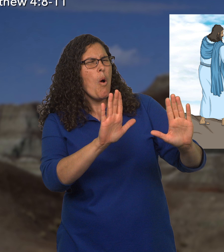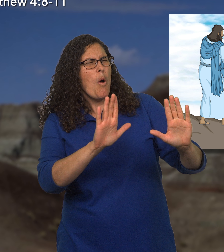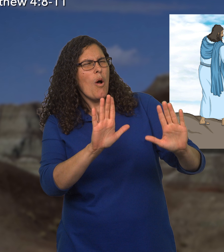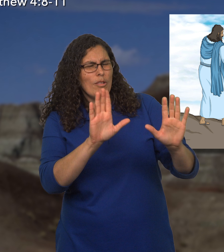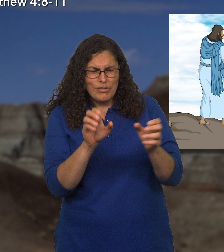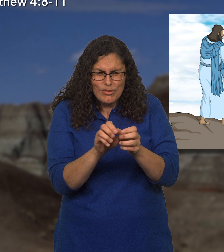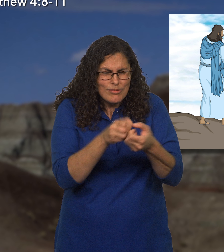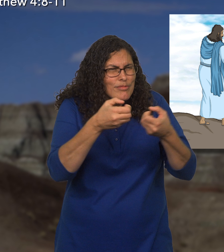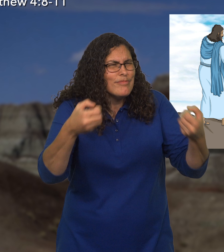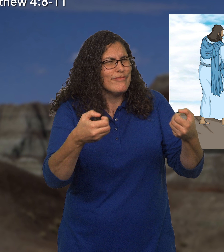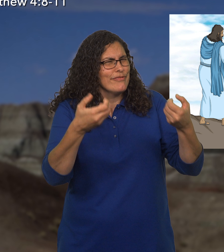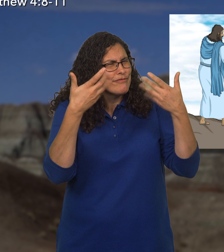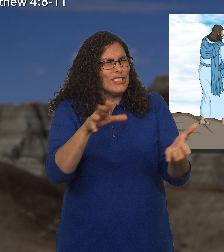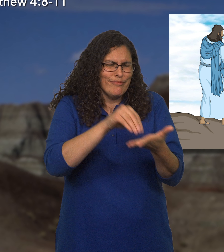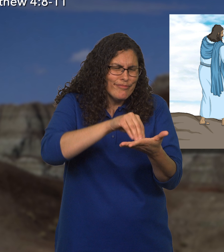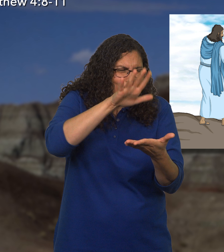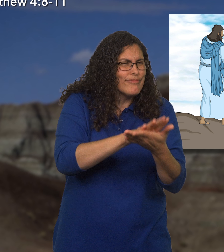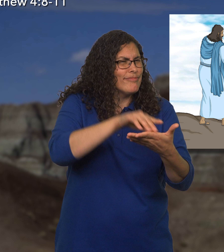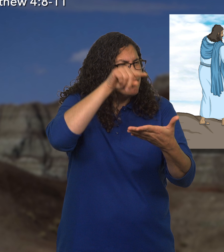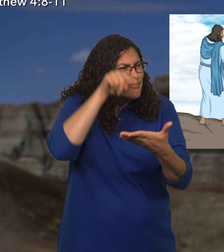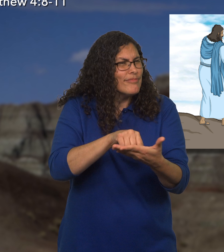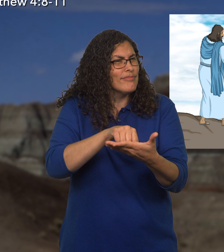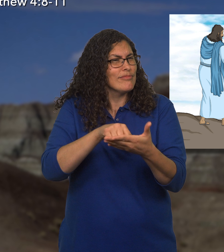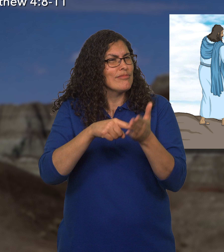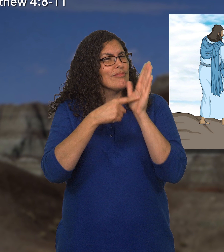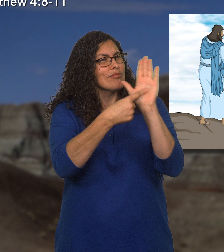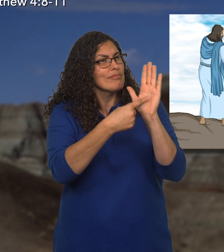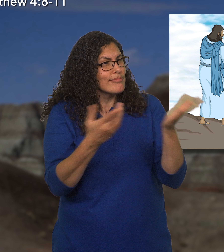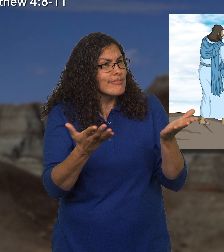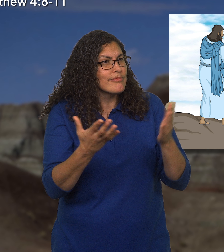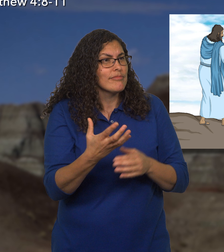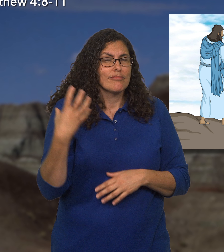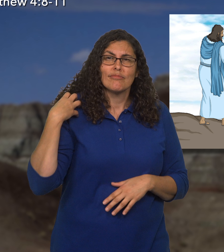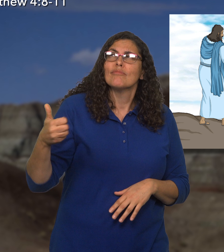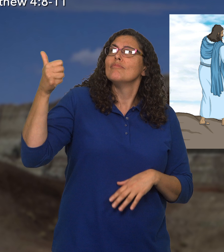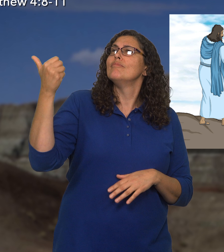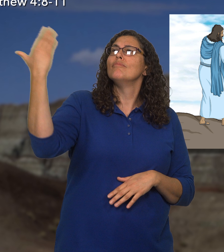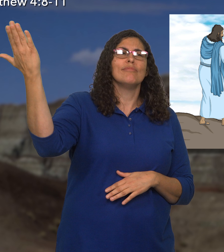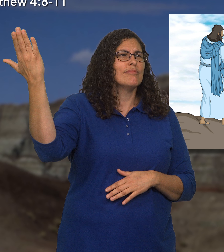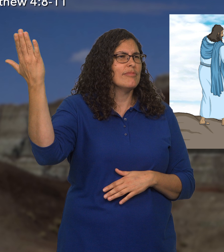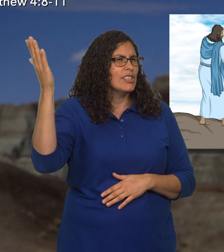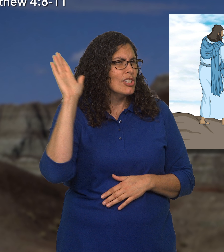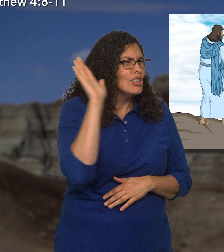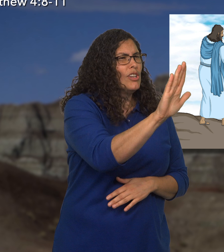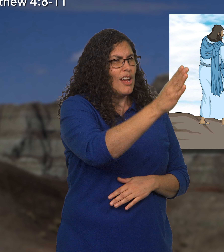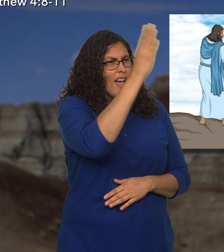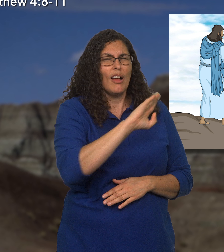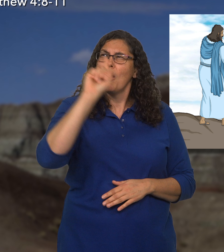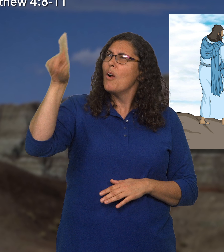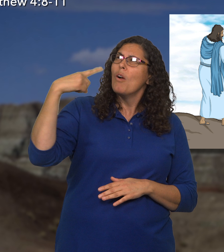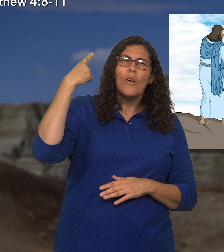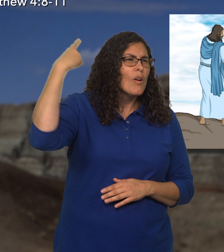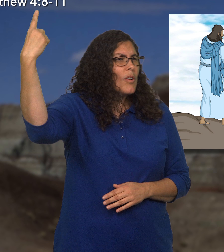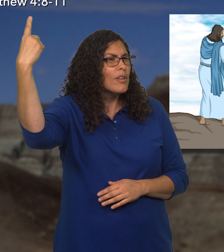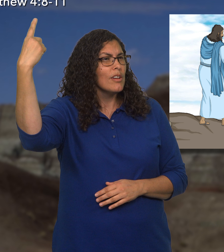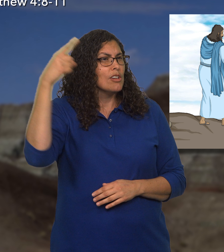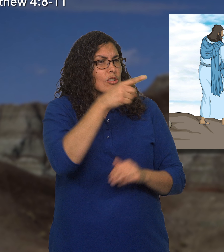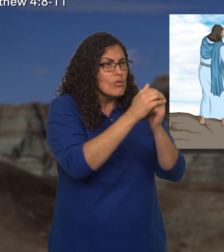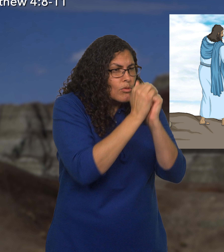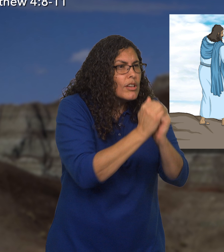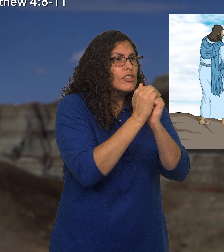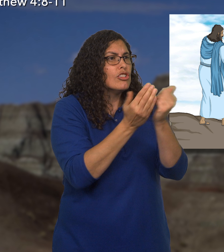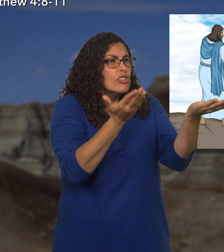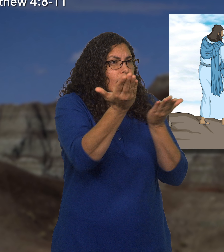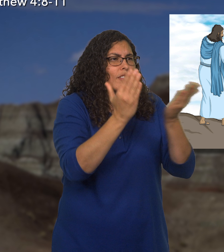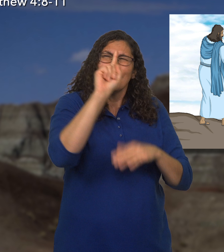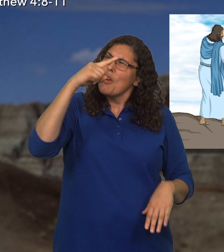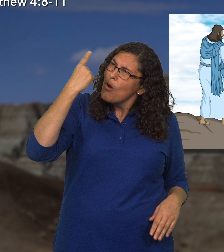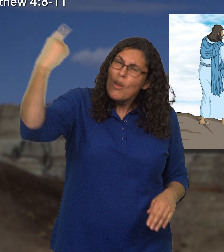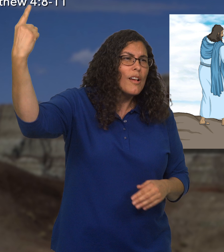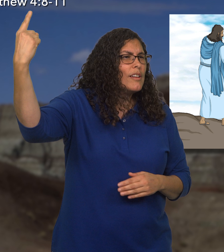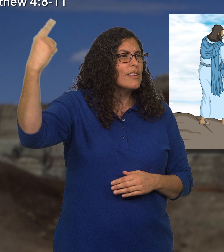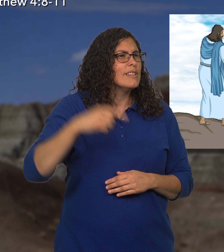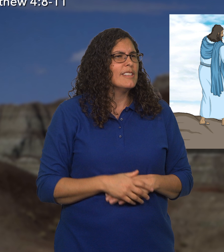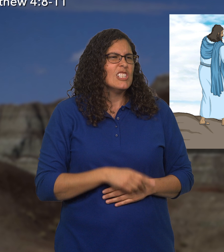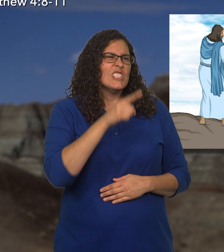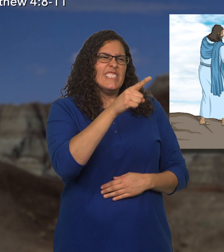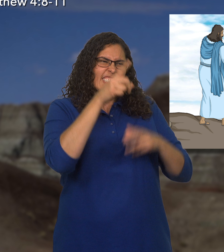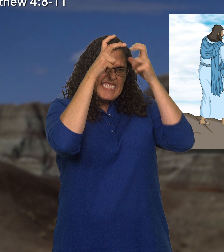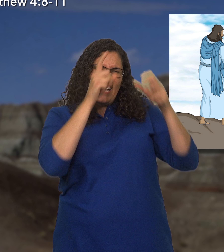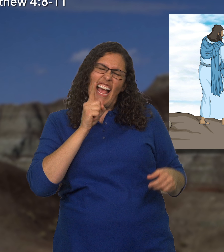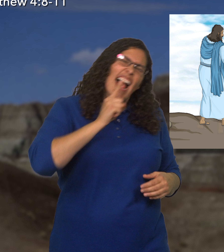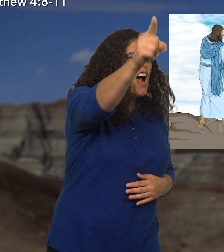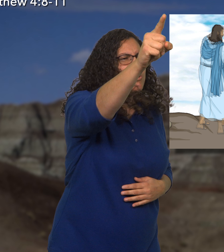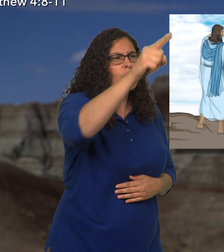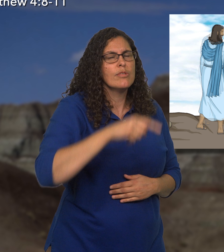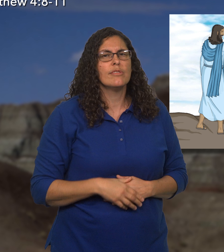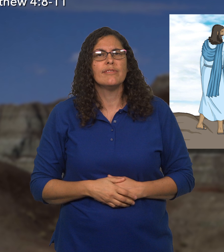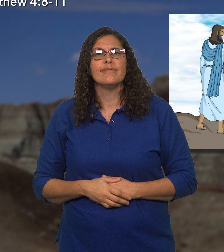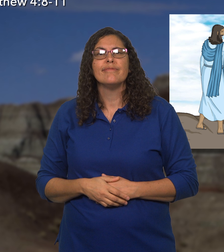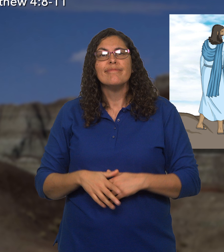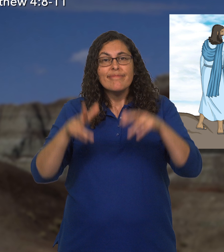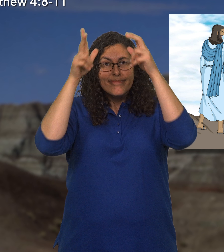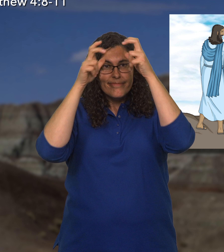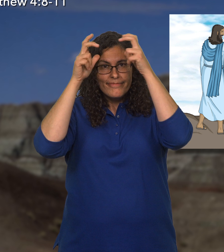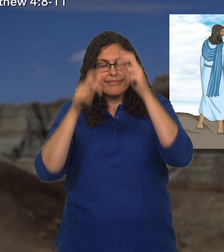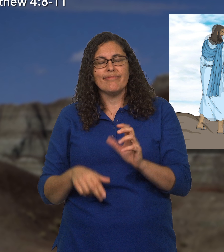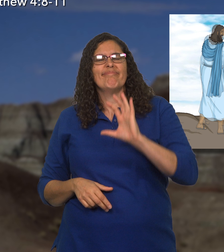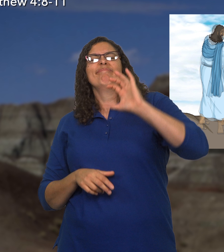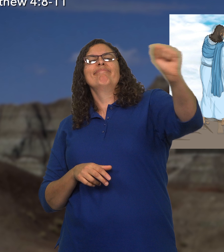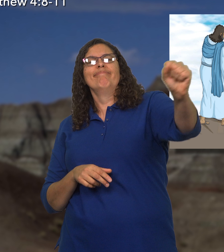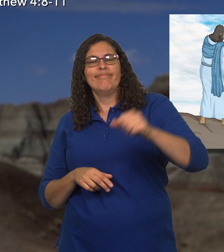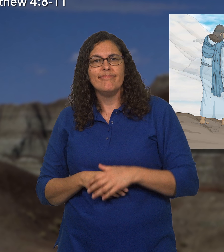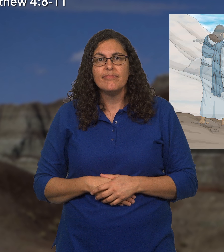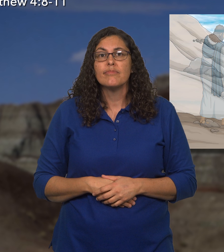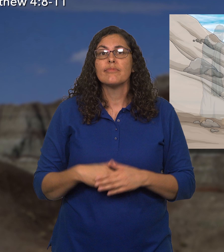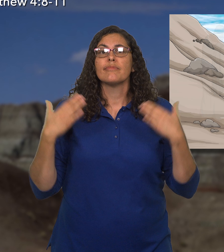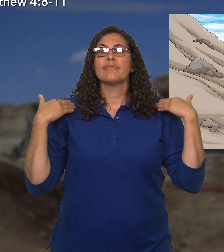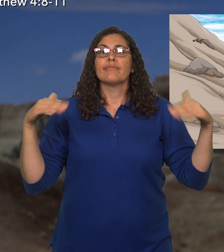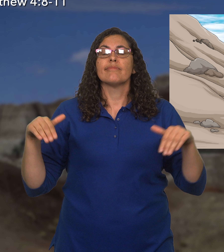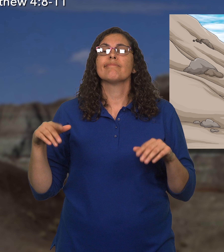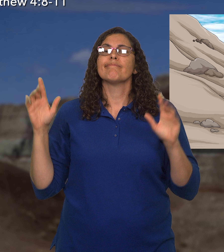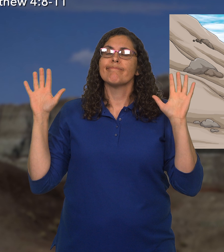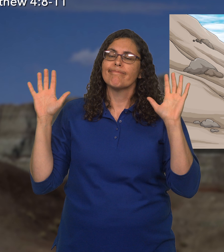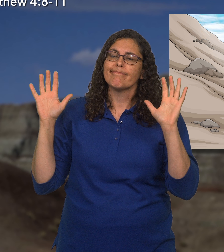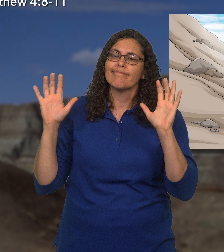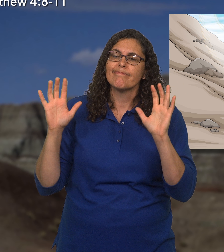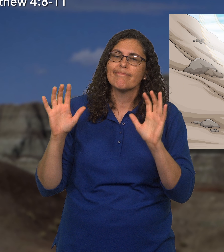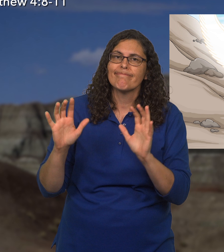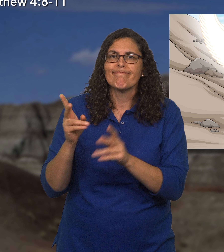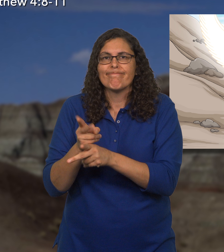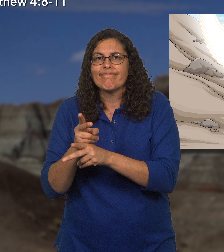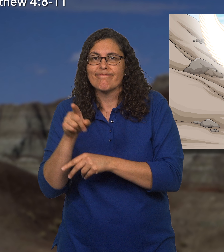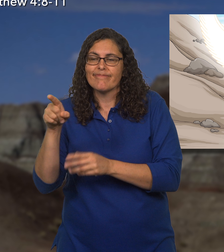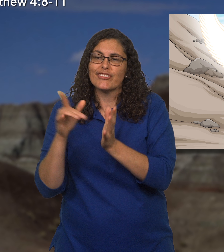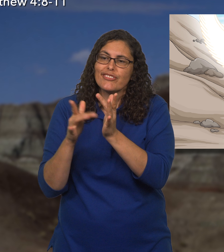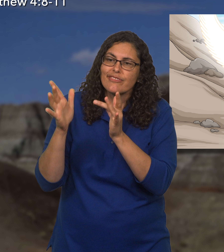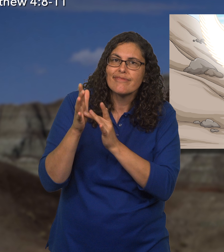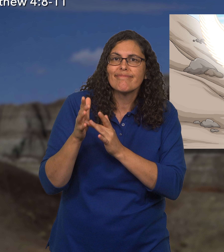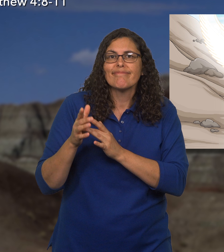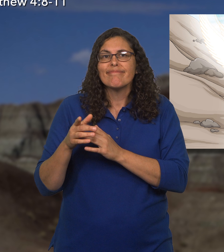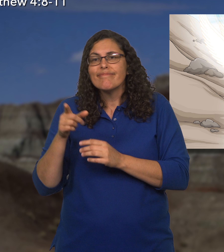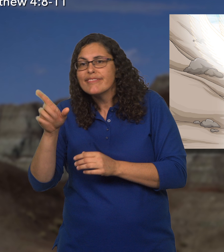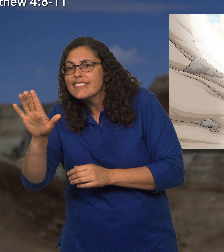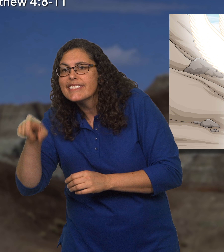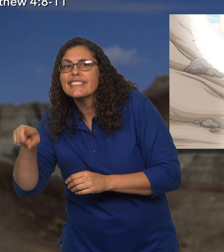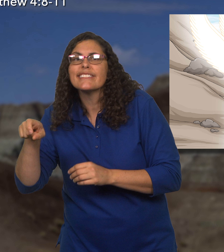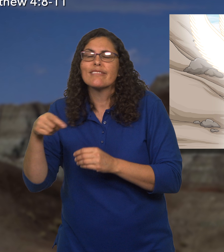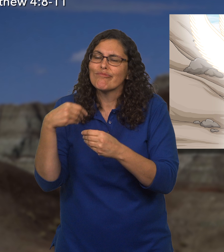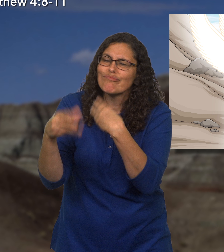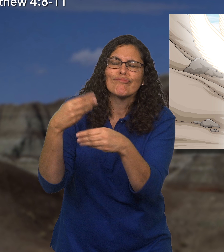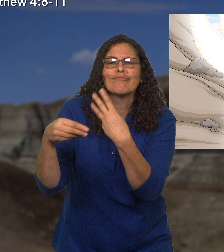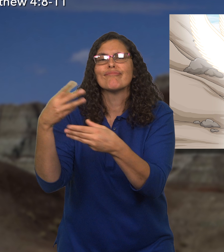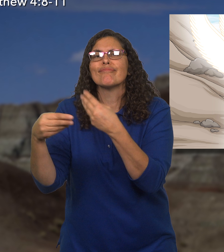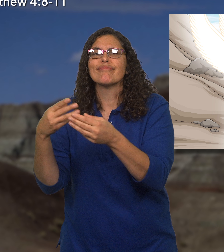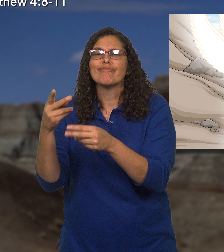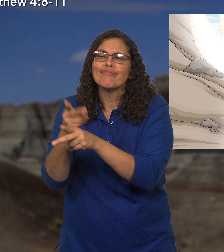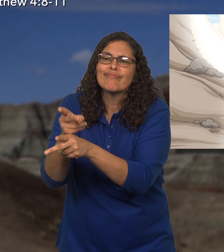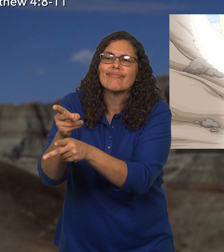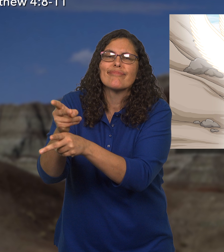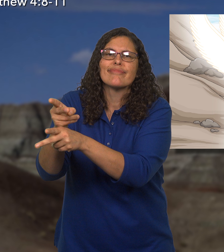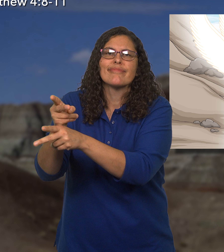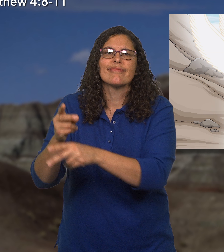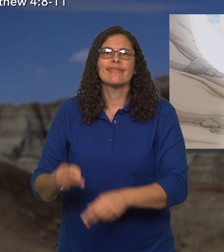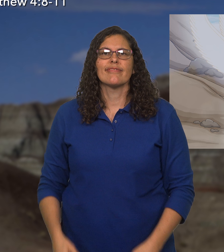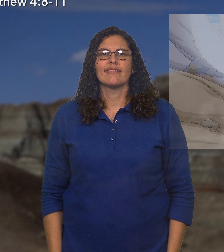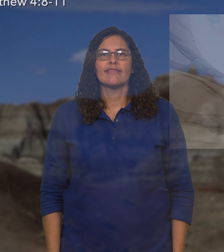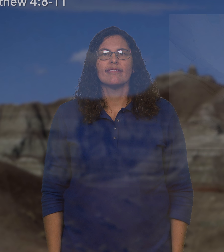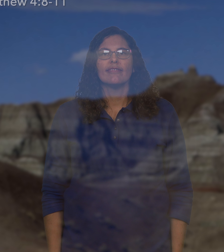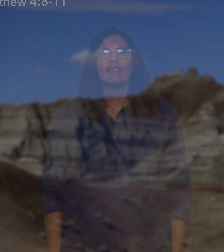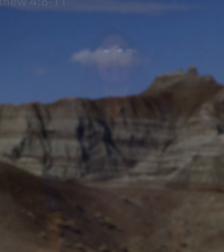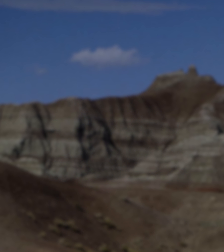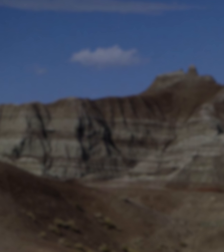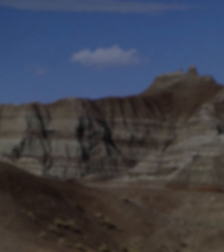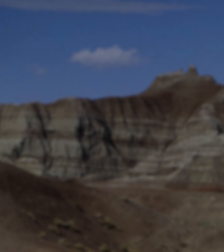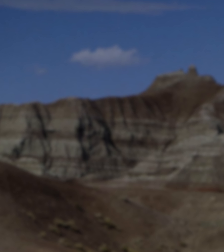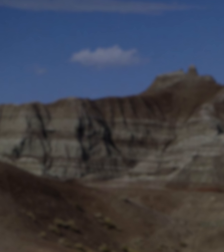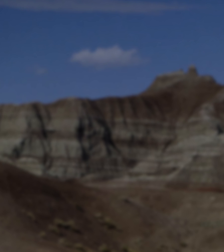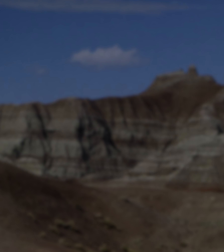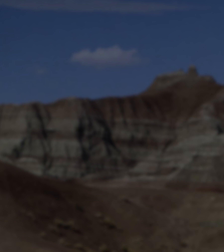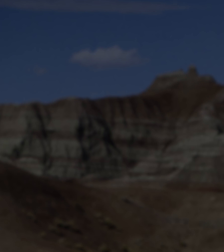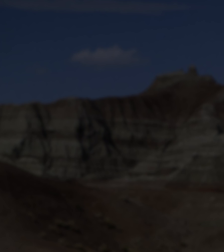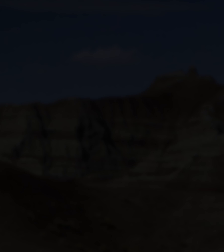“For it is written: ‘Worship the Lord your God and serve Him only.’” Then the devil left Him, and angels came and ministered to Him.